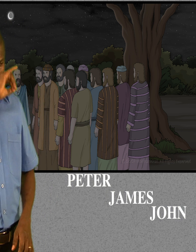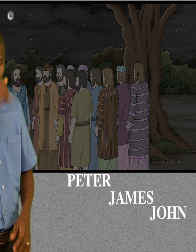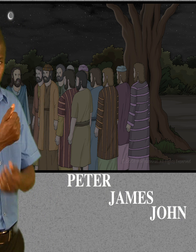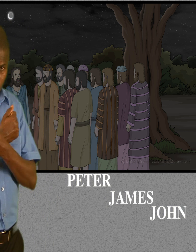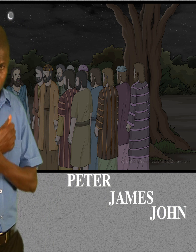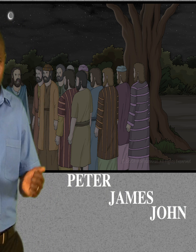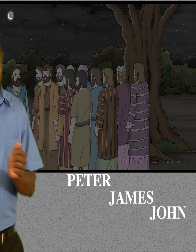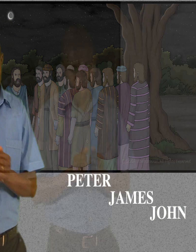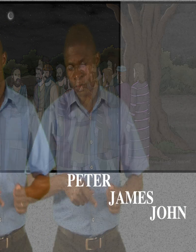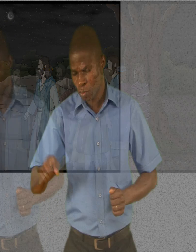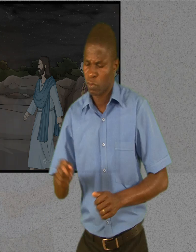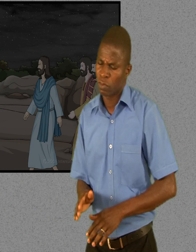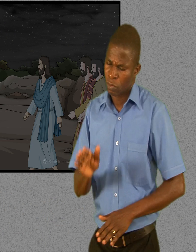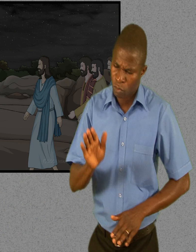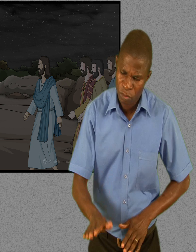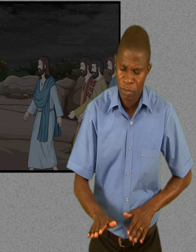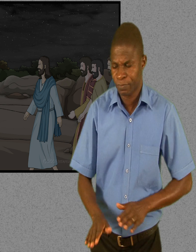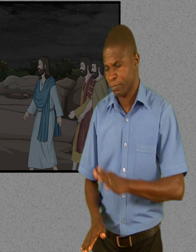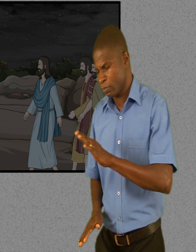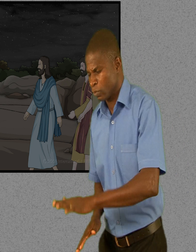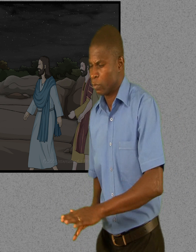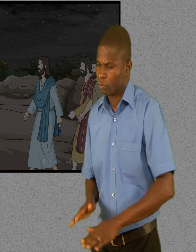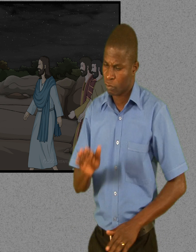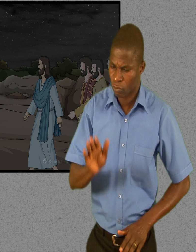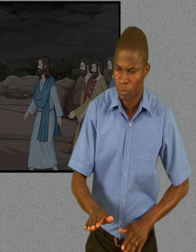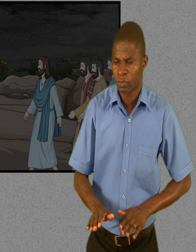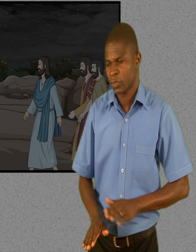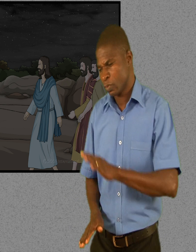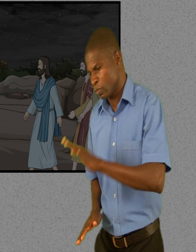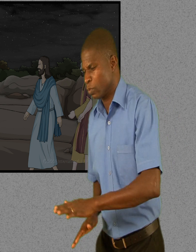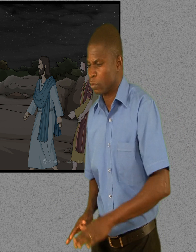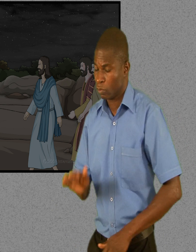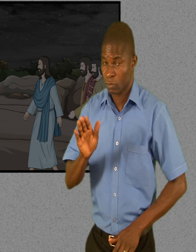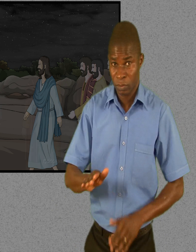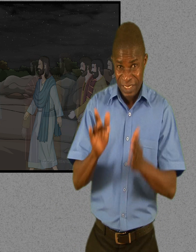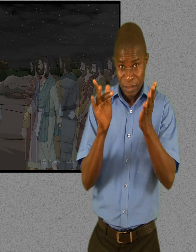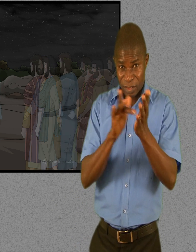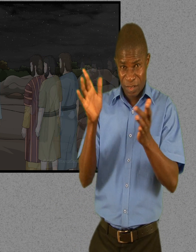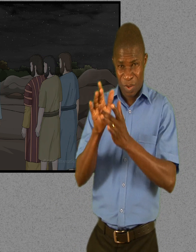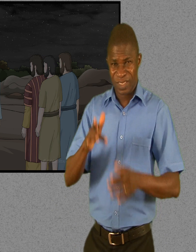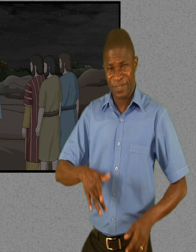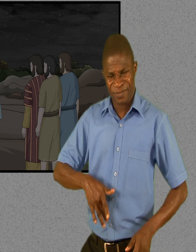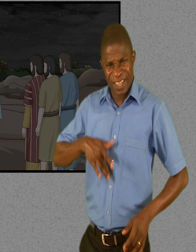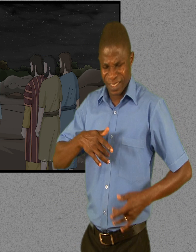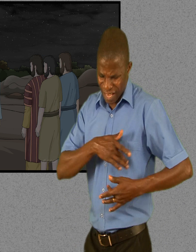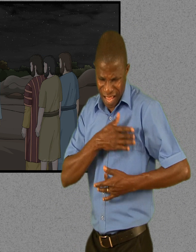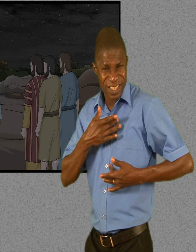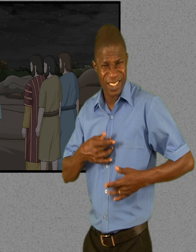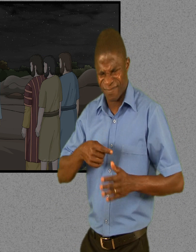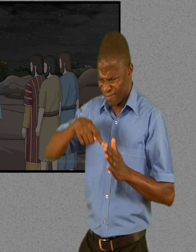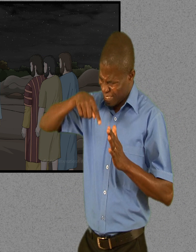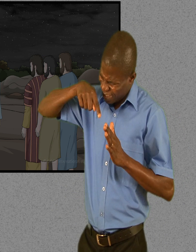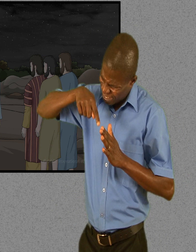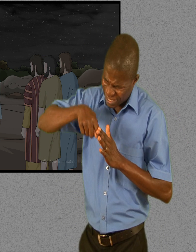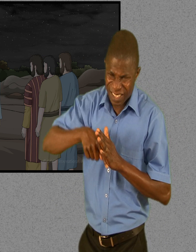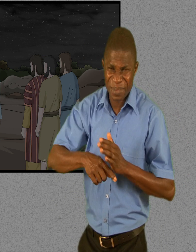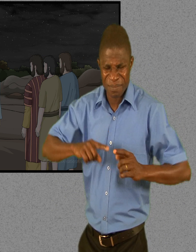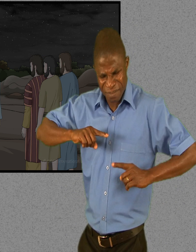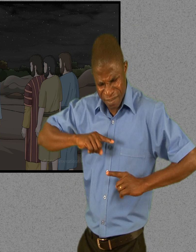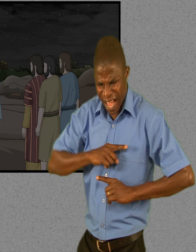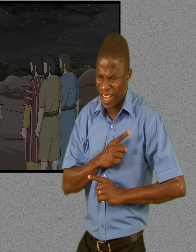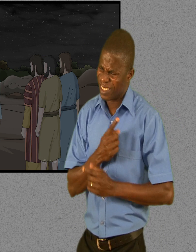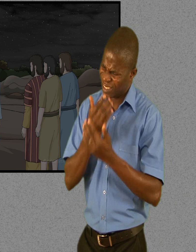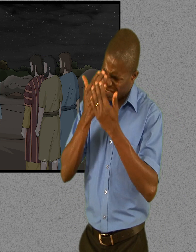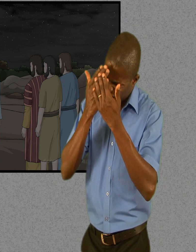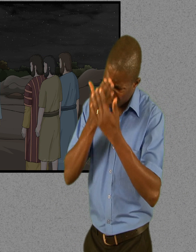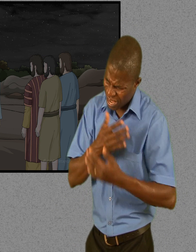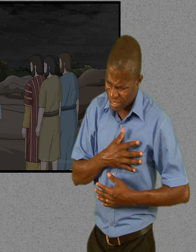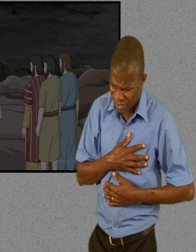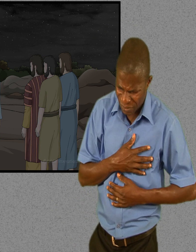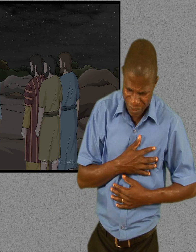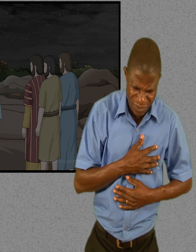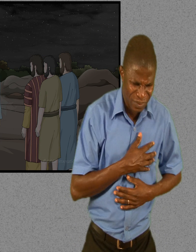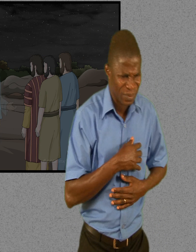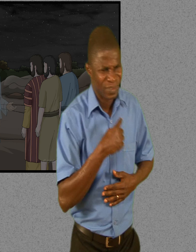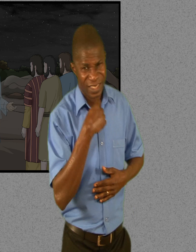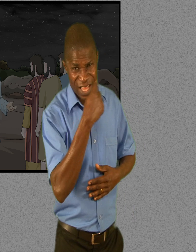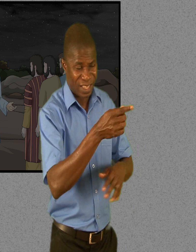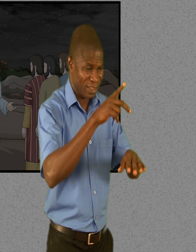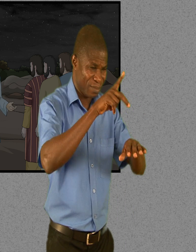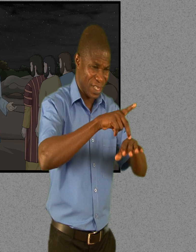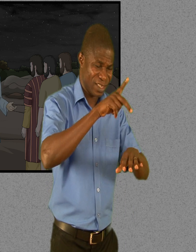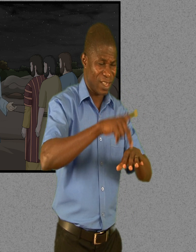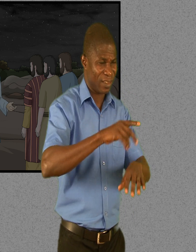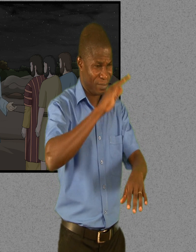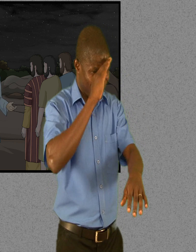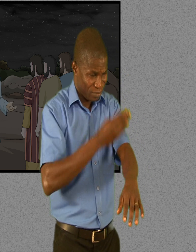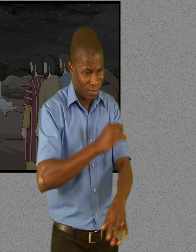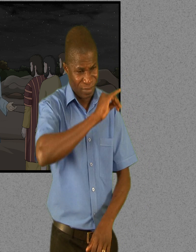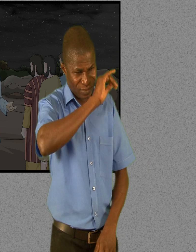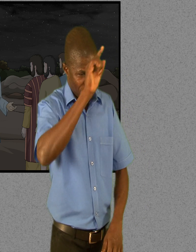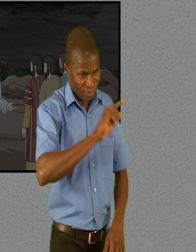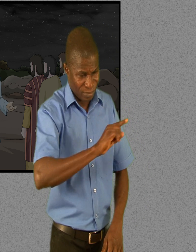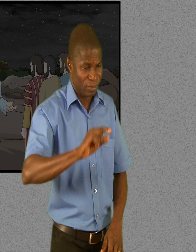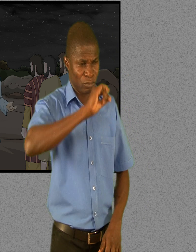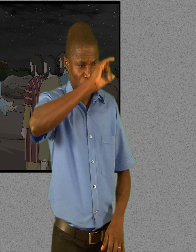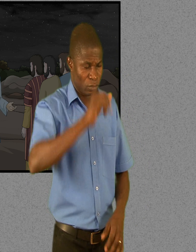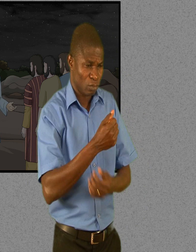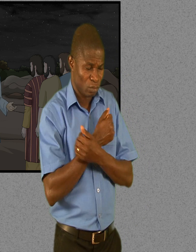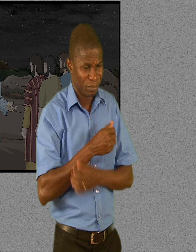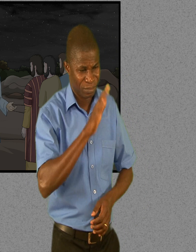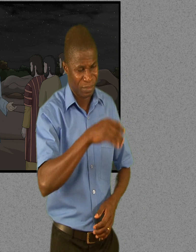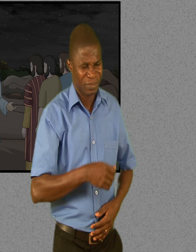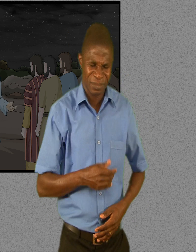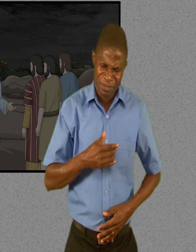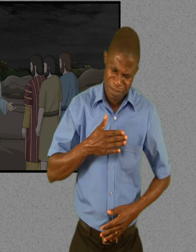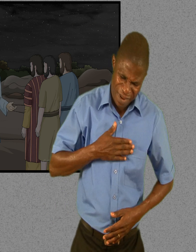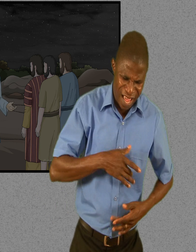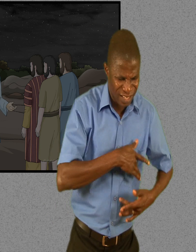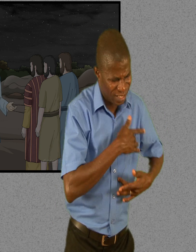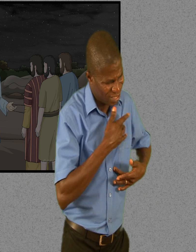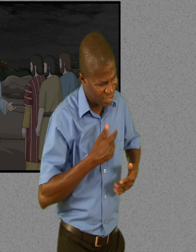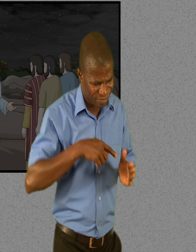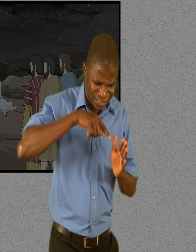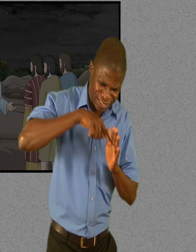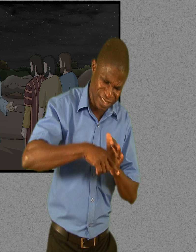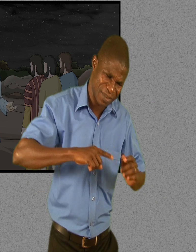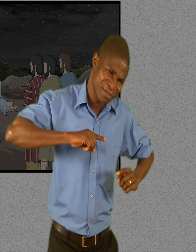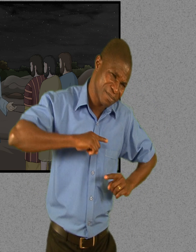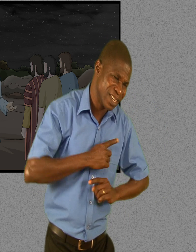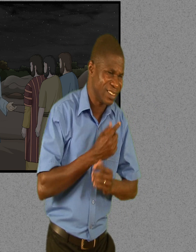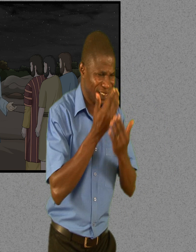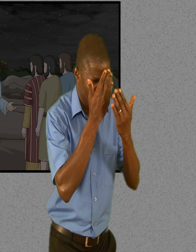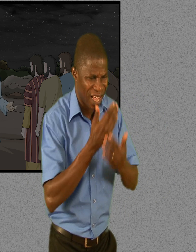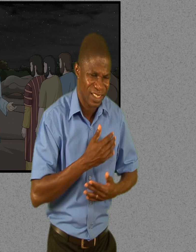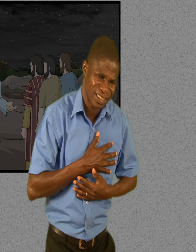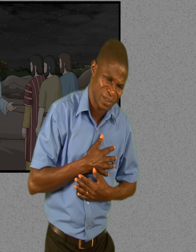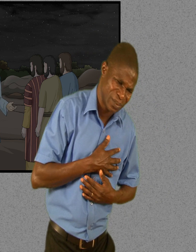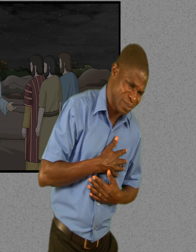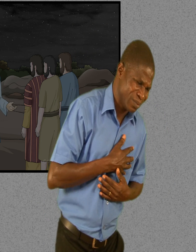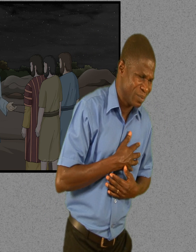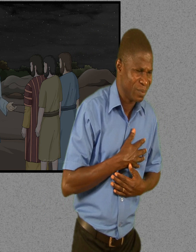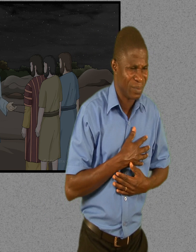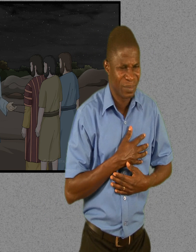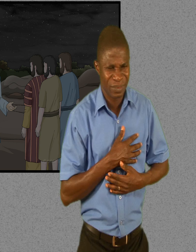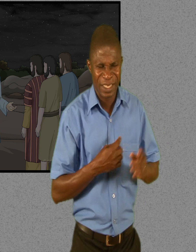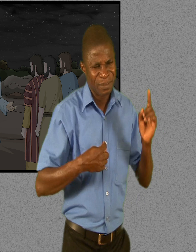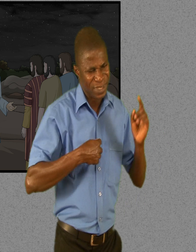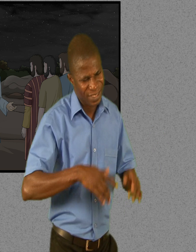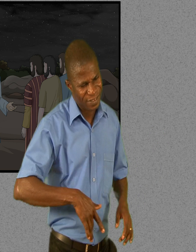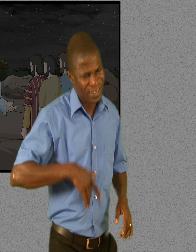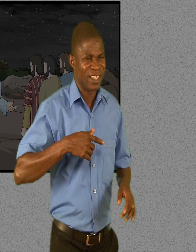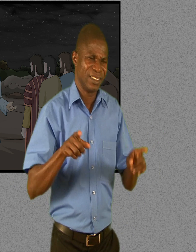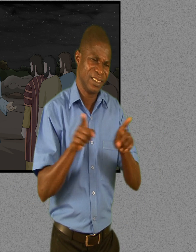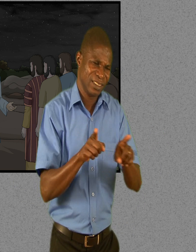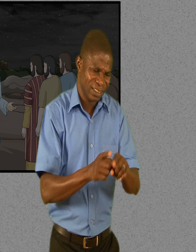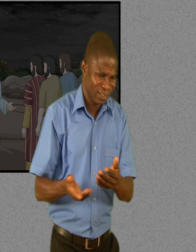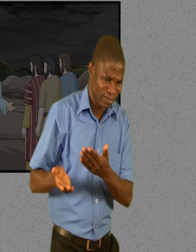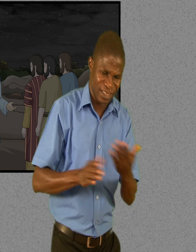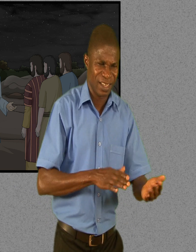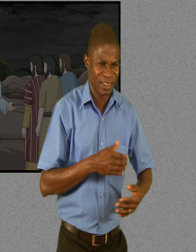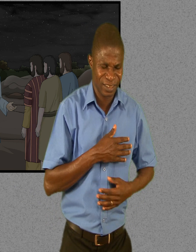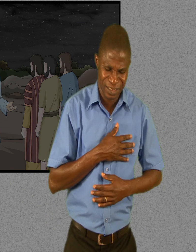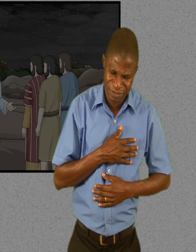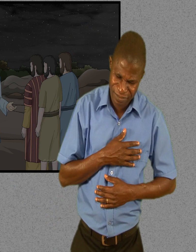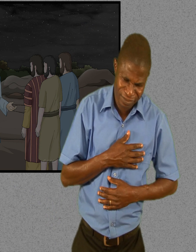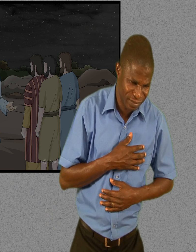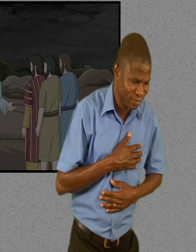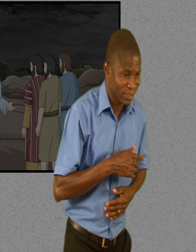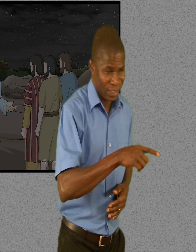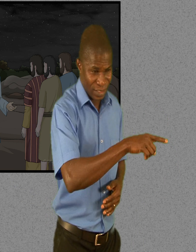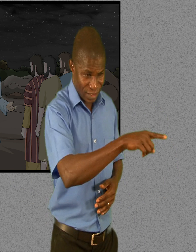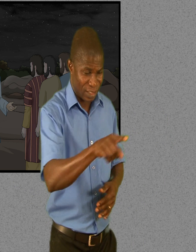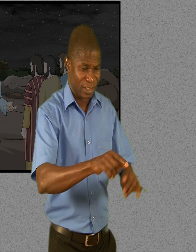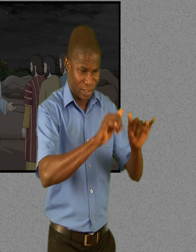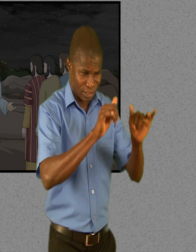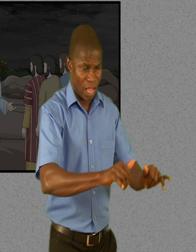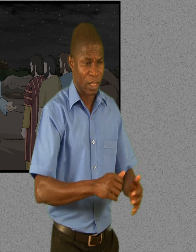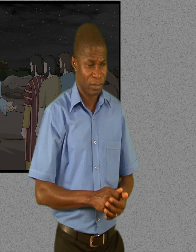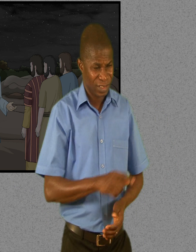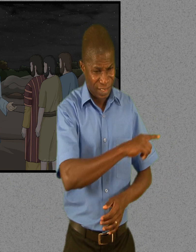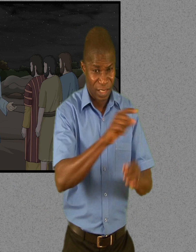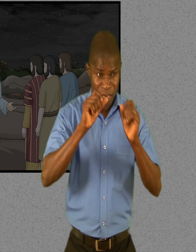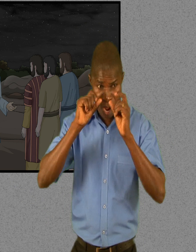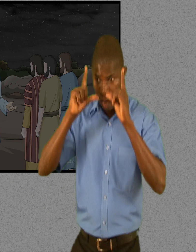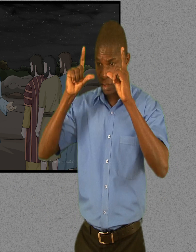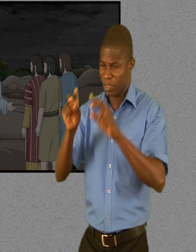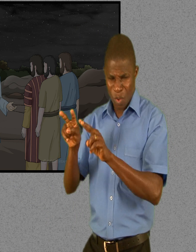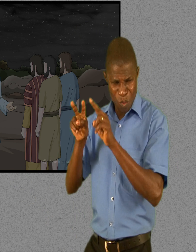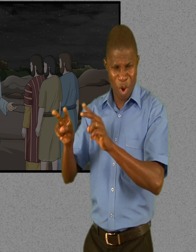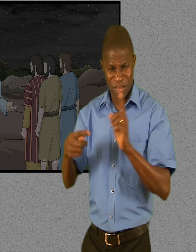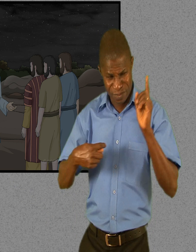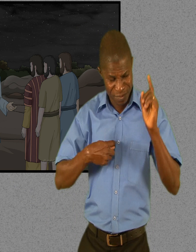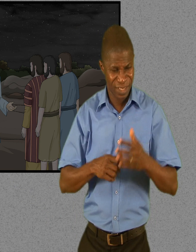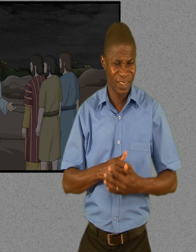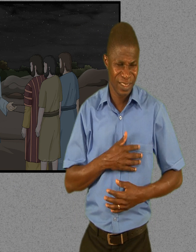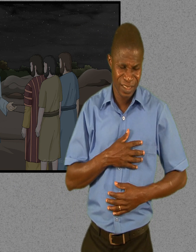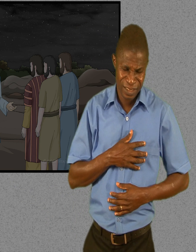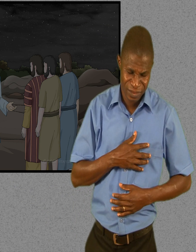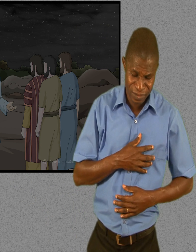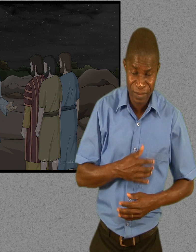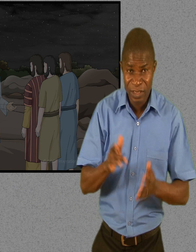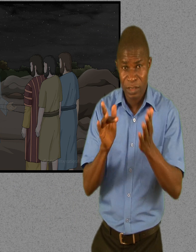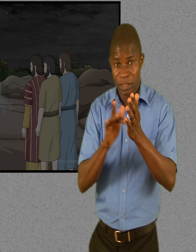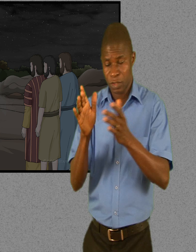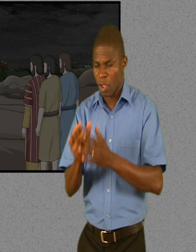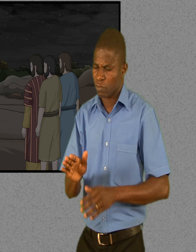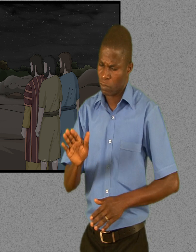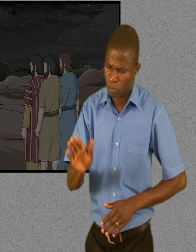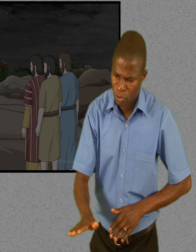He took with Him Peter and the two sons of Zebedee and began to be sorrowful and deeply distressed.